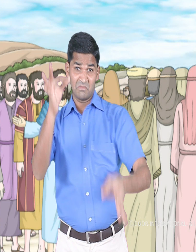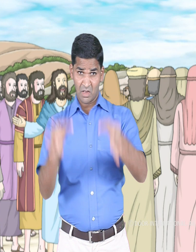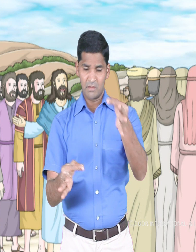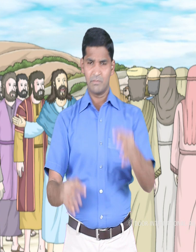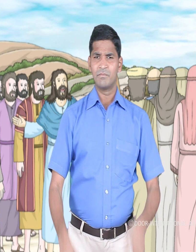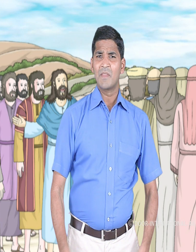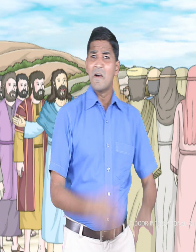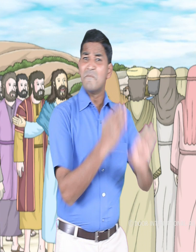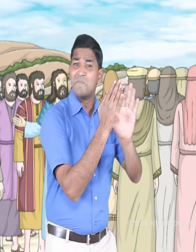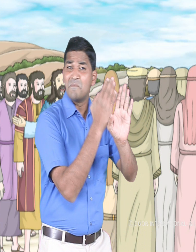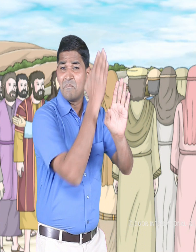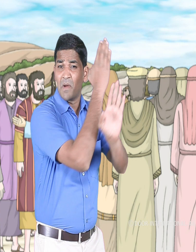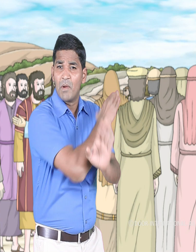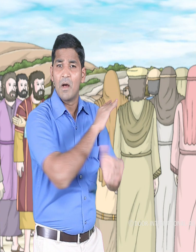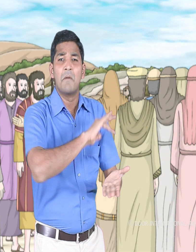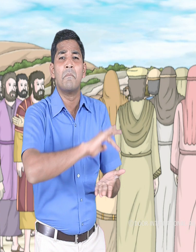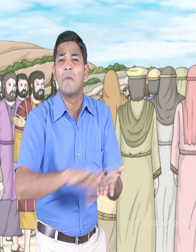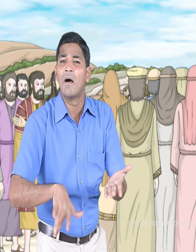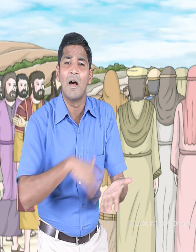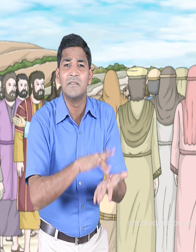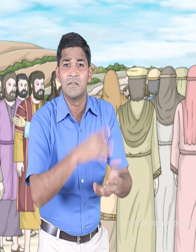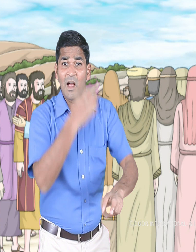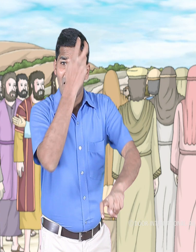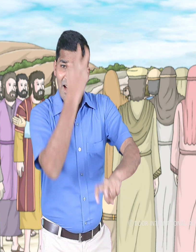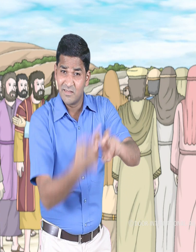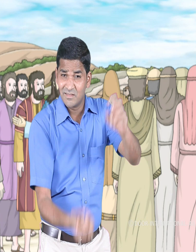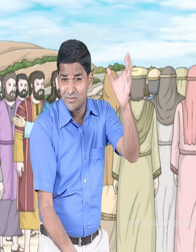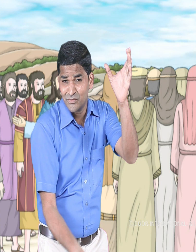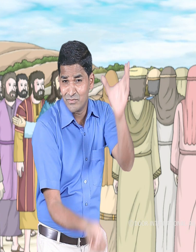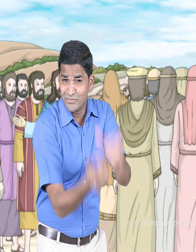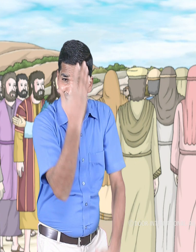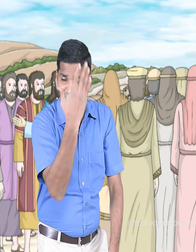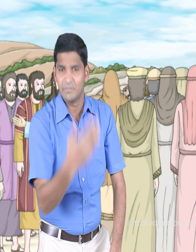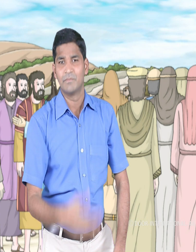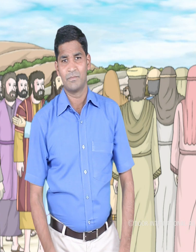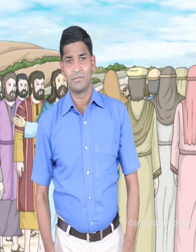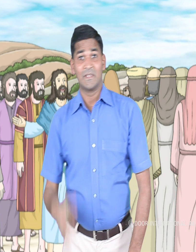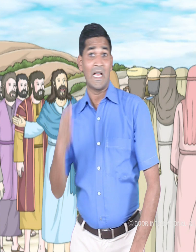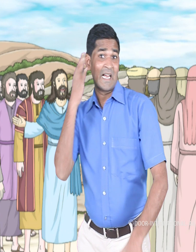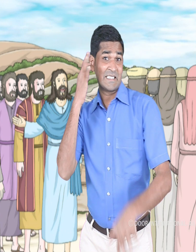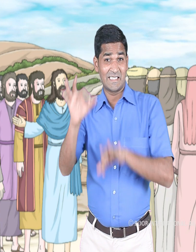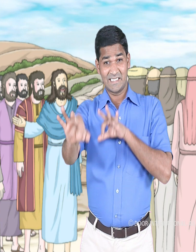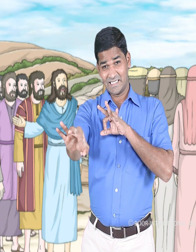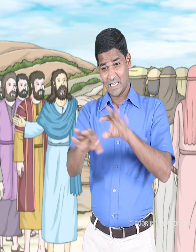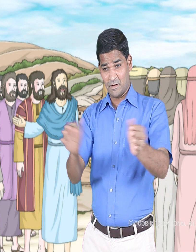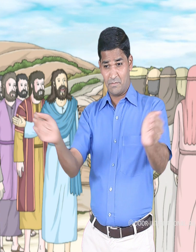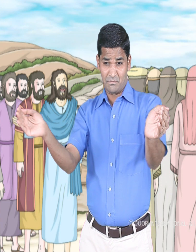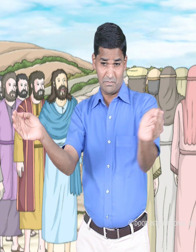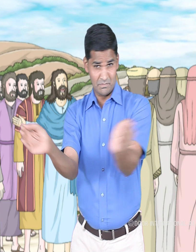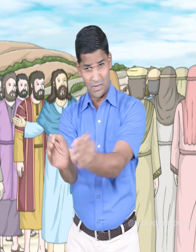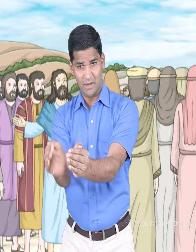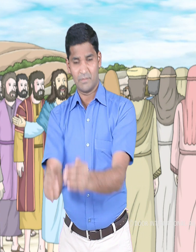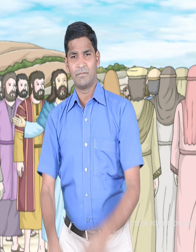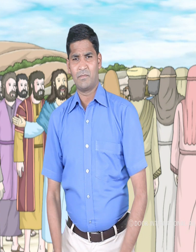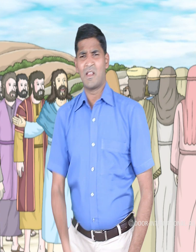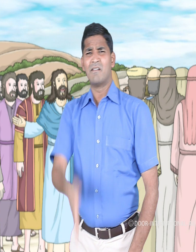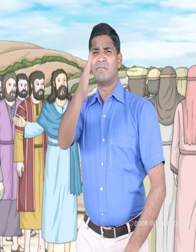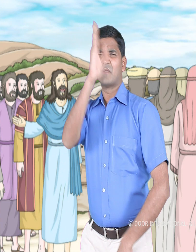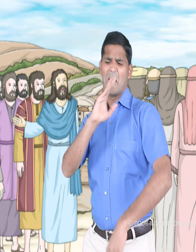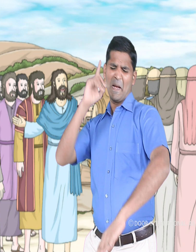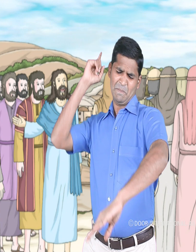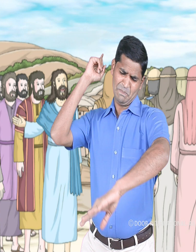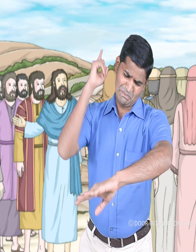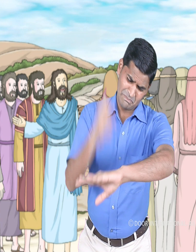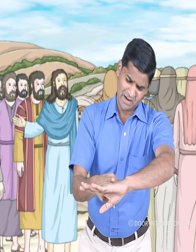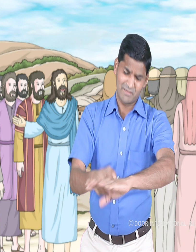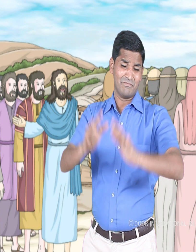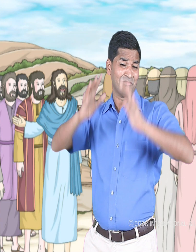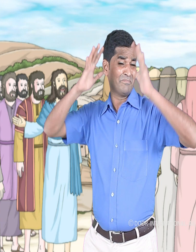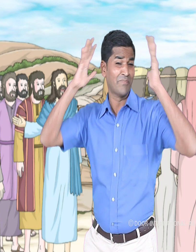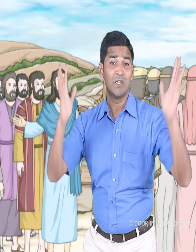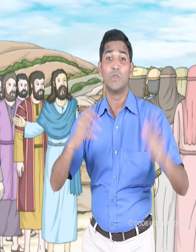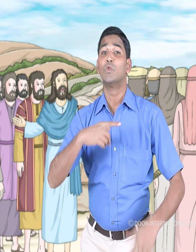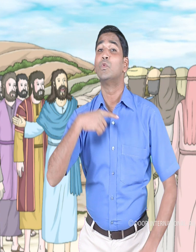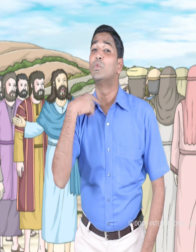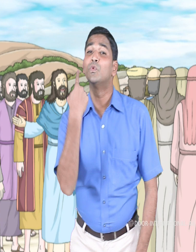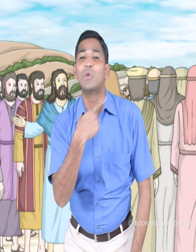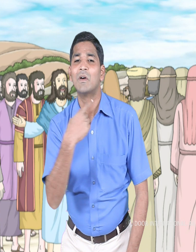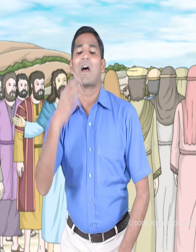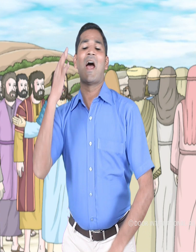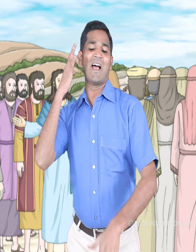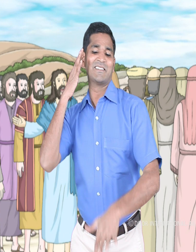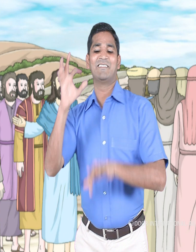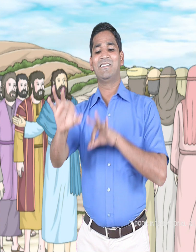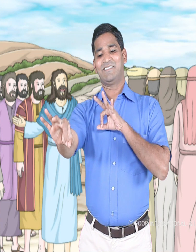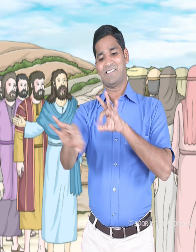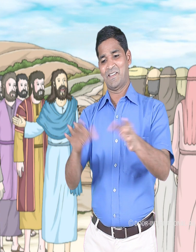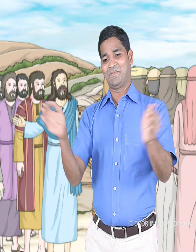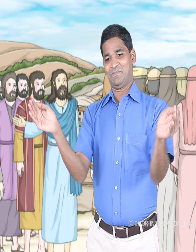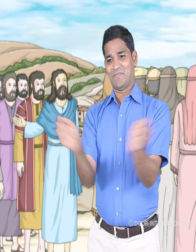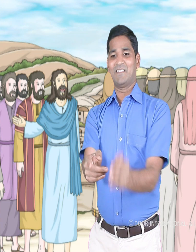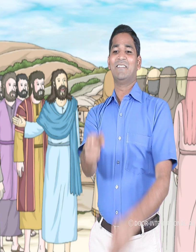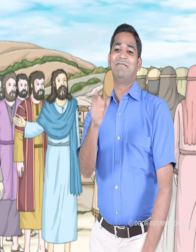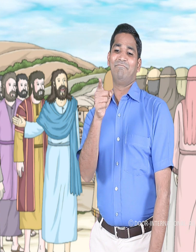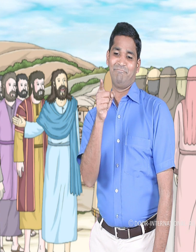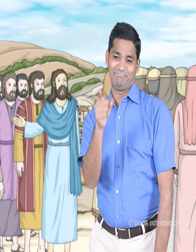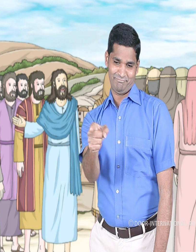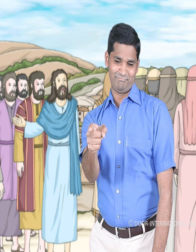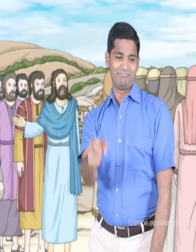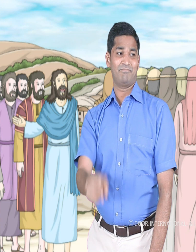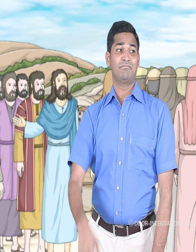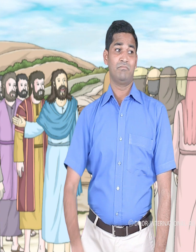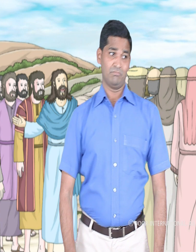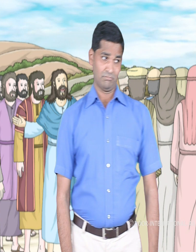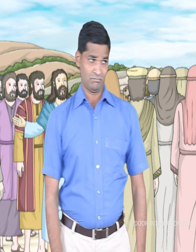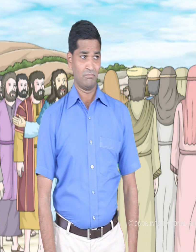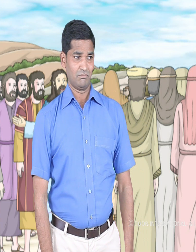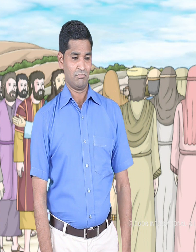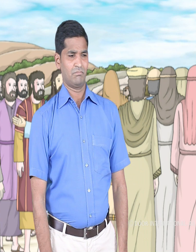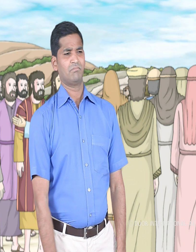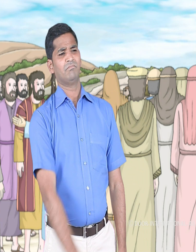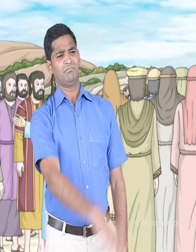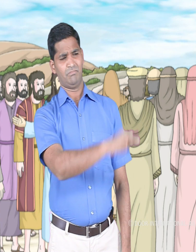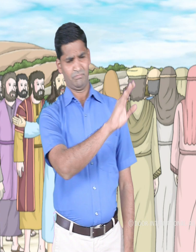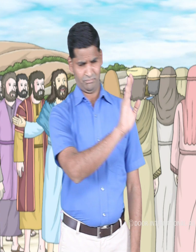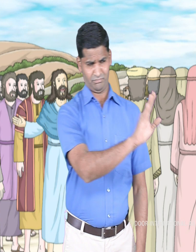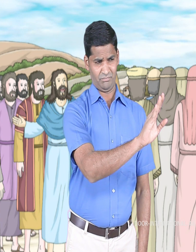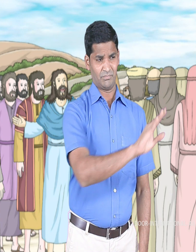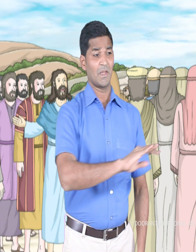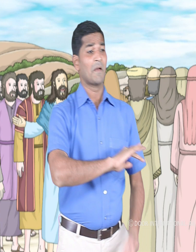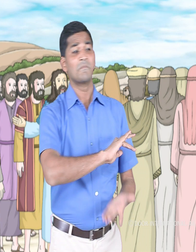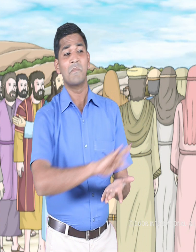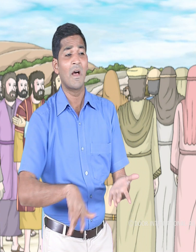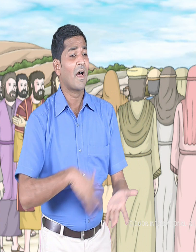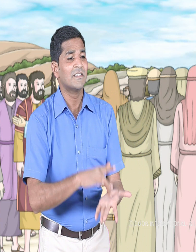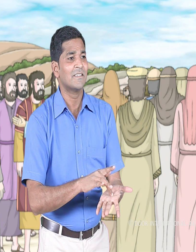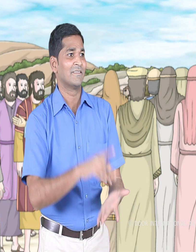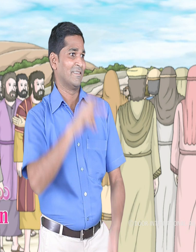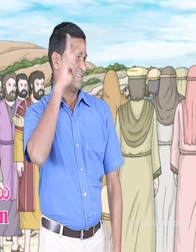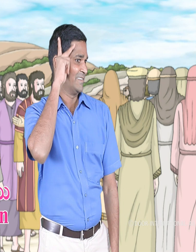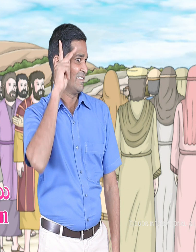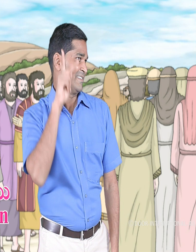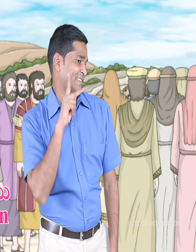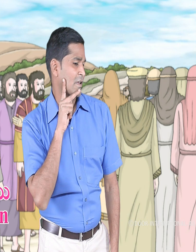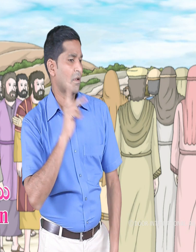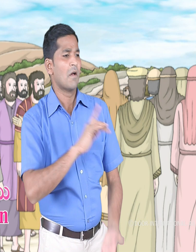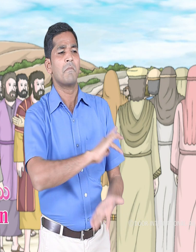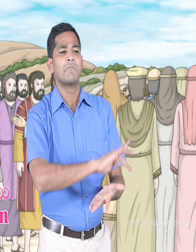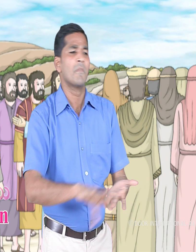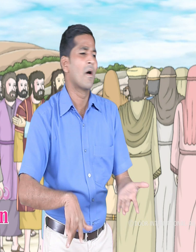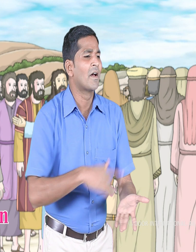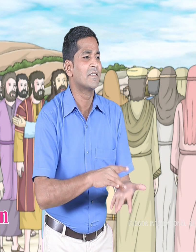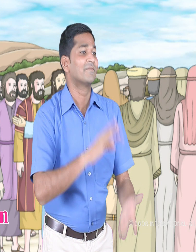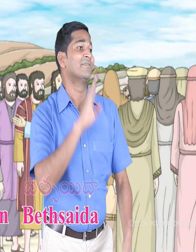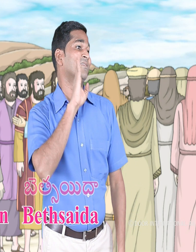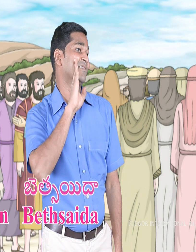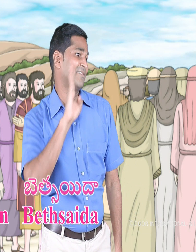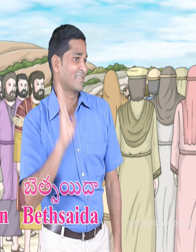I tell you, it will be more bearable on that day for Sodom than for that town.